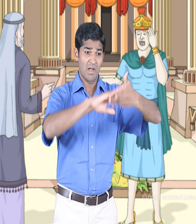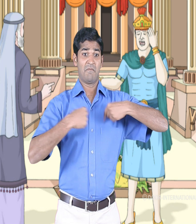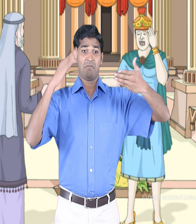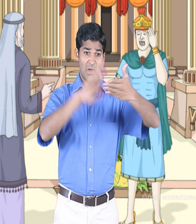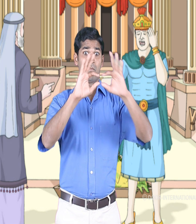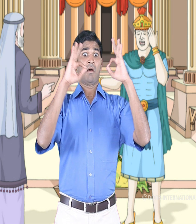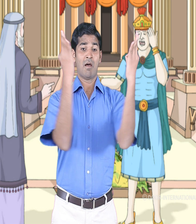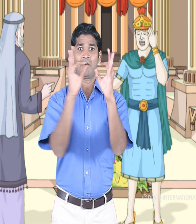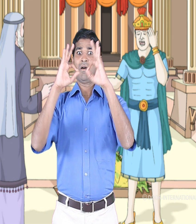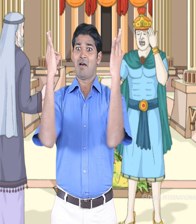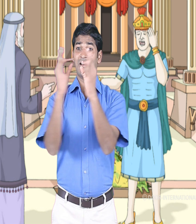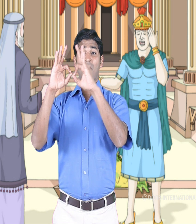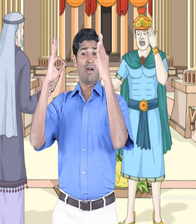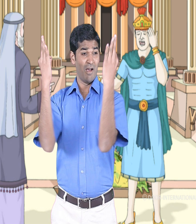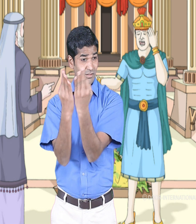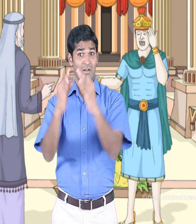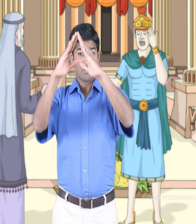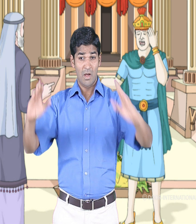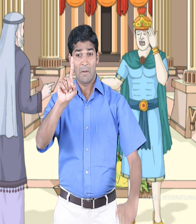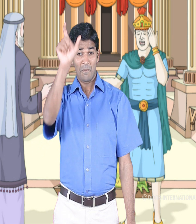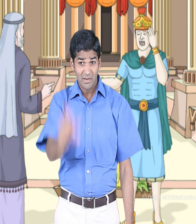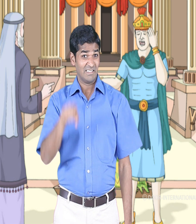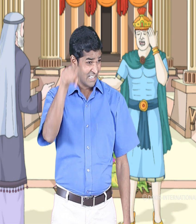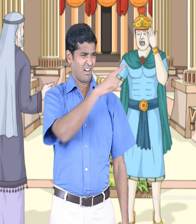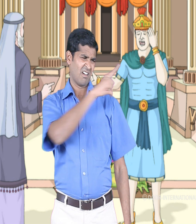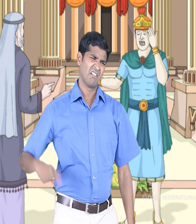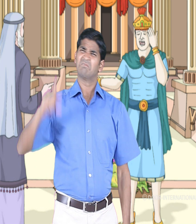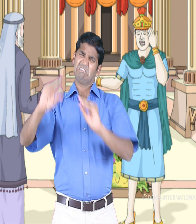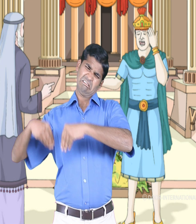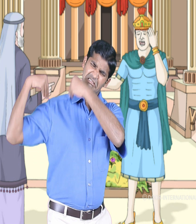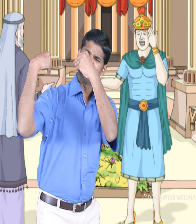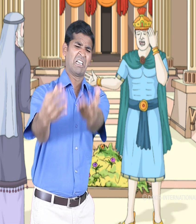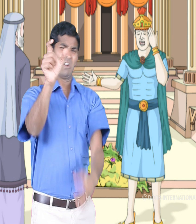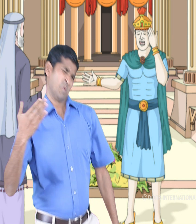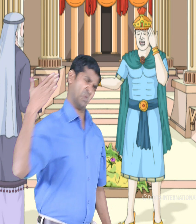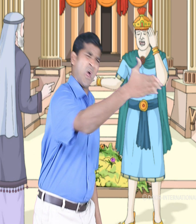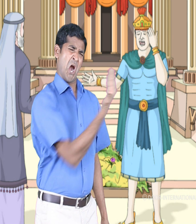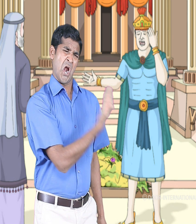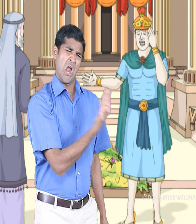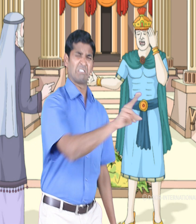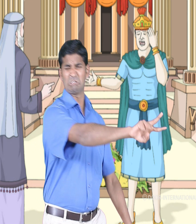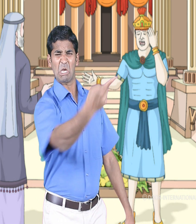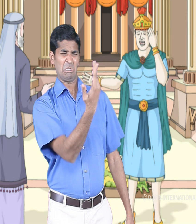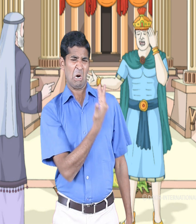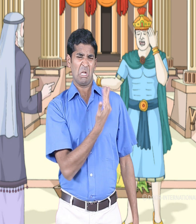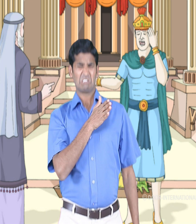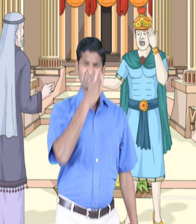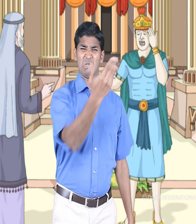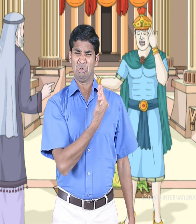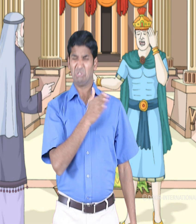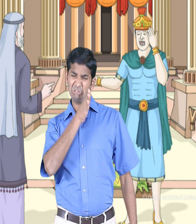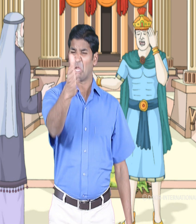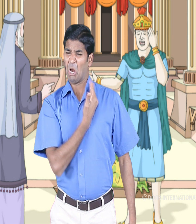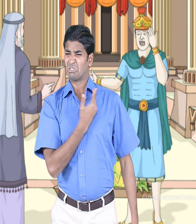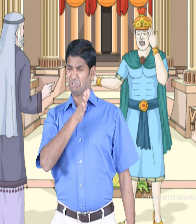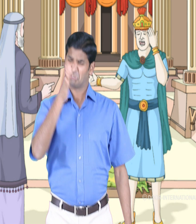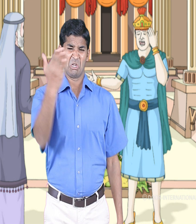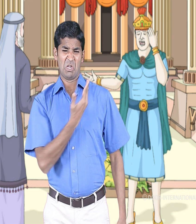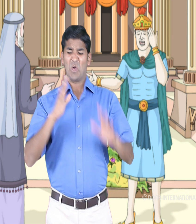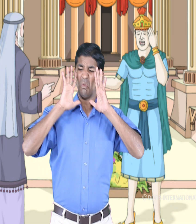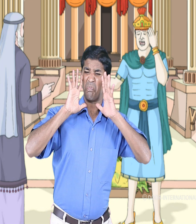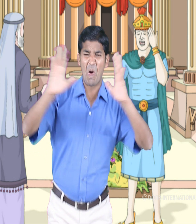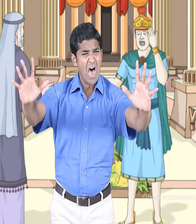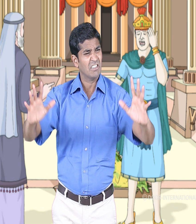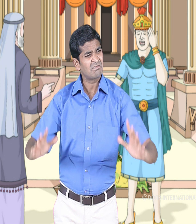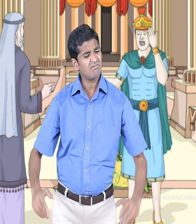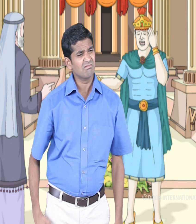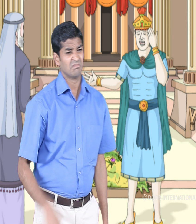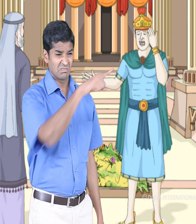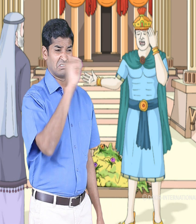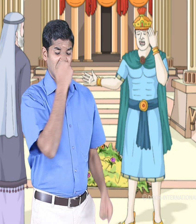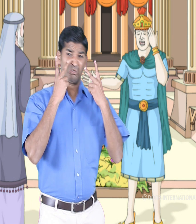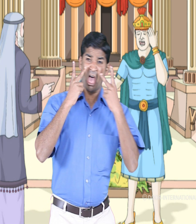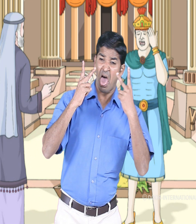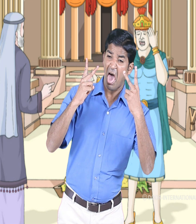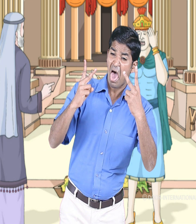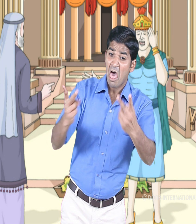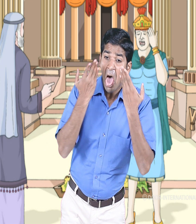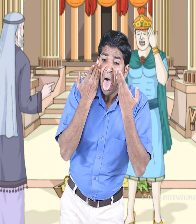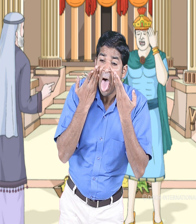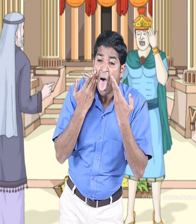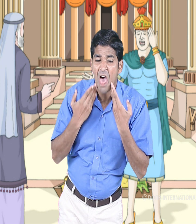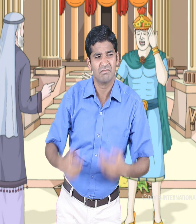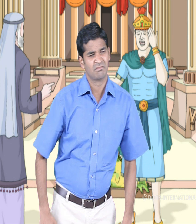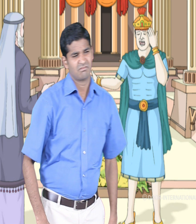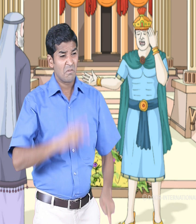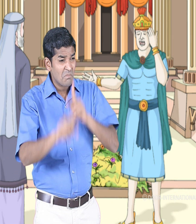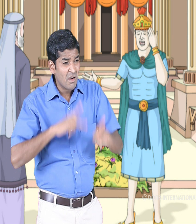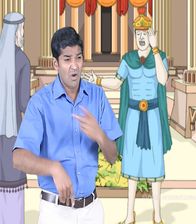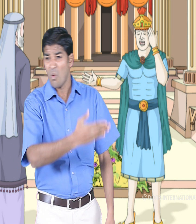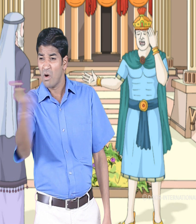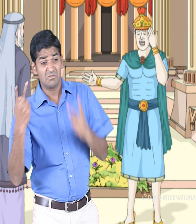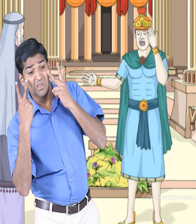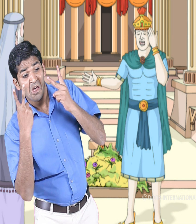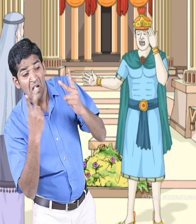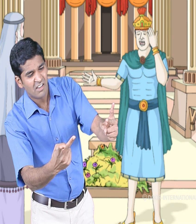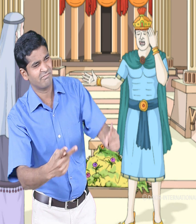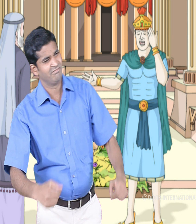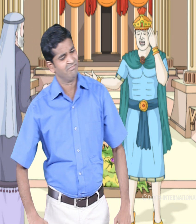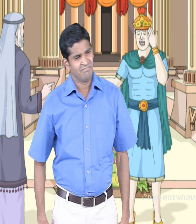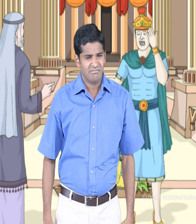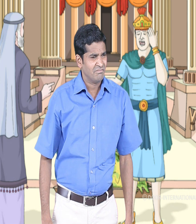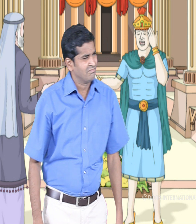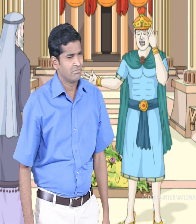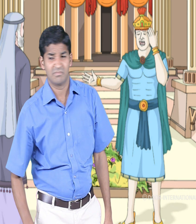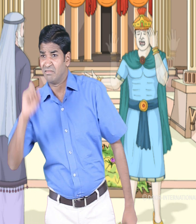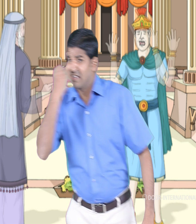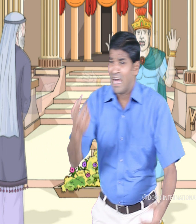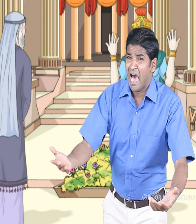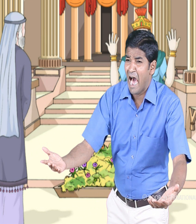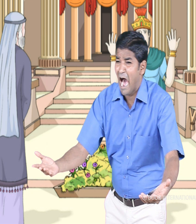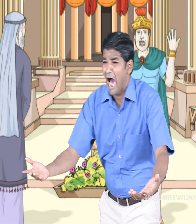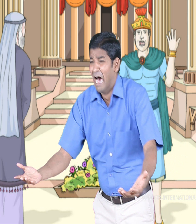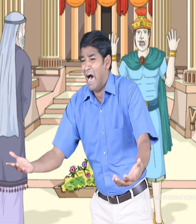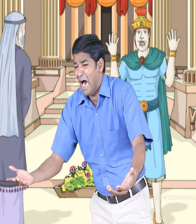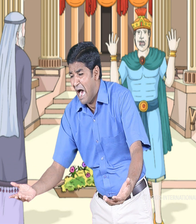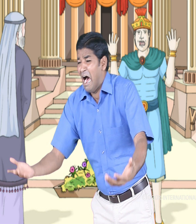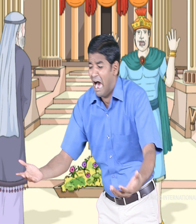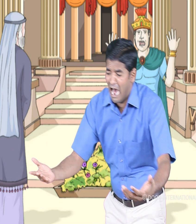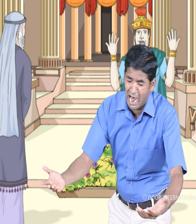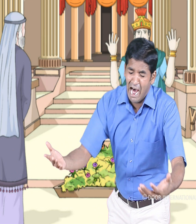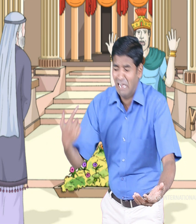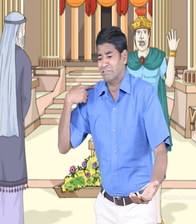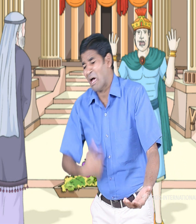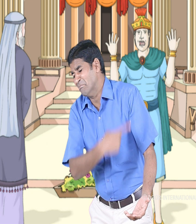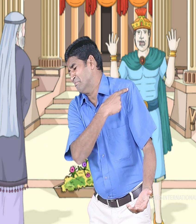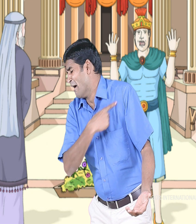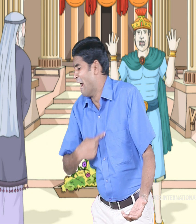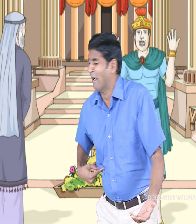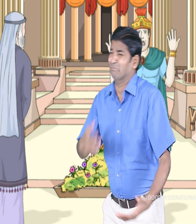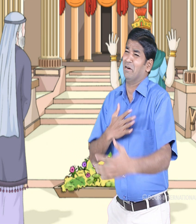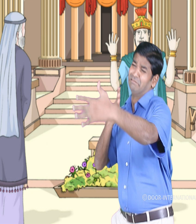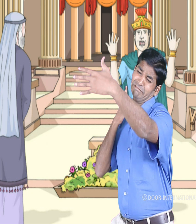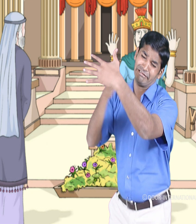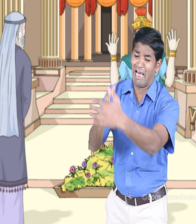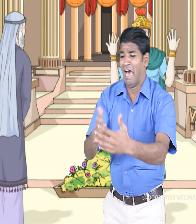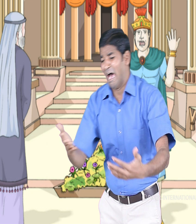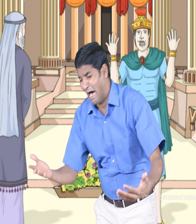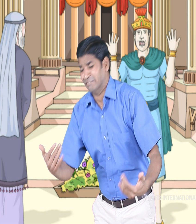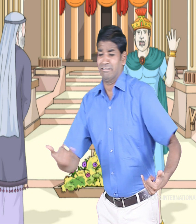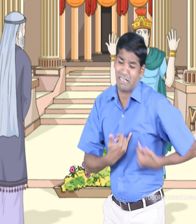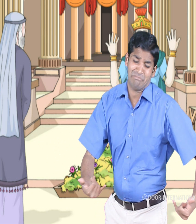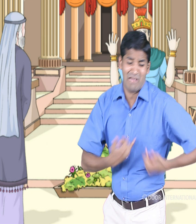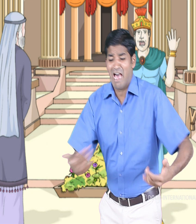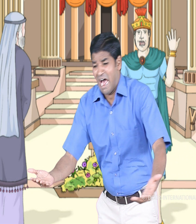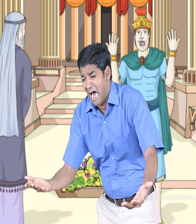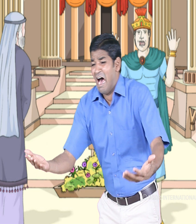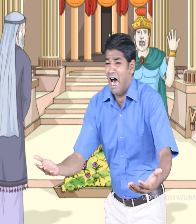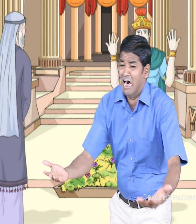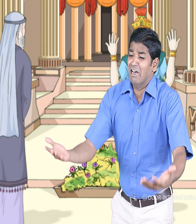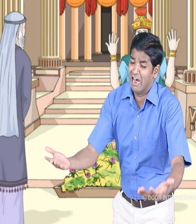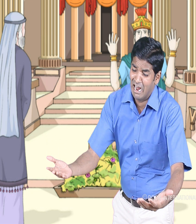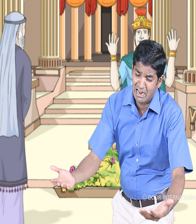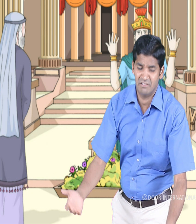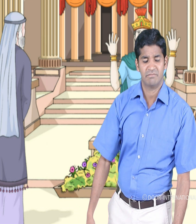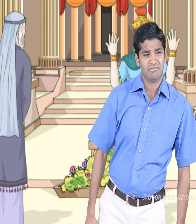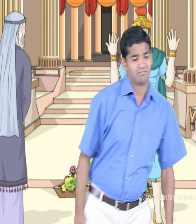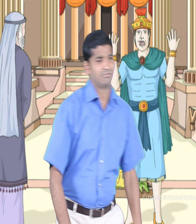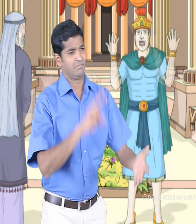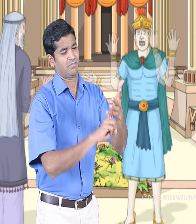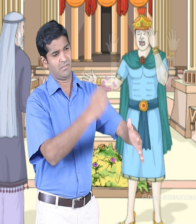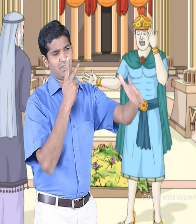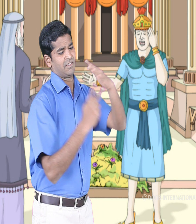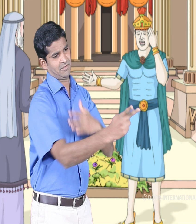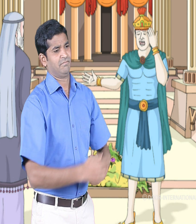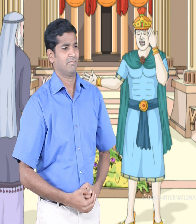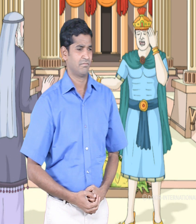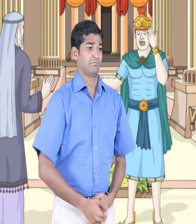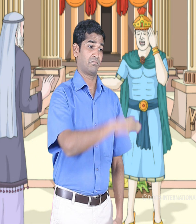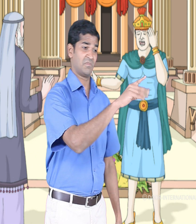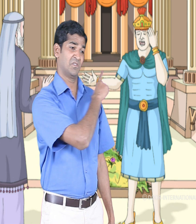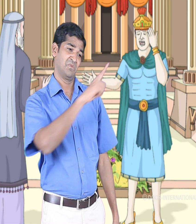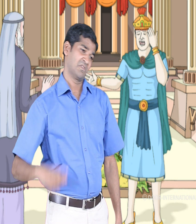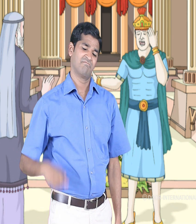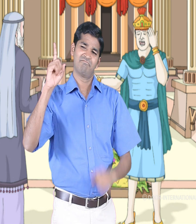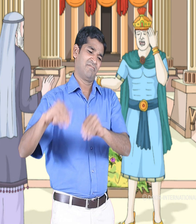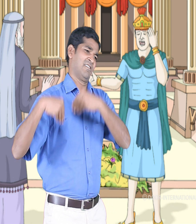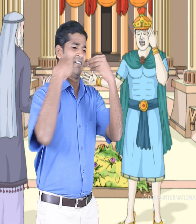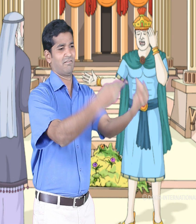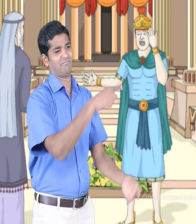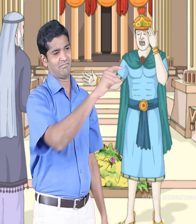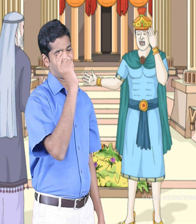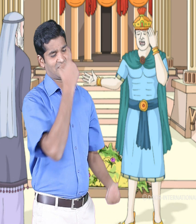You have acted in secret, but I will do this thing in broad daylight before all Israel.’” Then David said to Nathan, “I have sinned against the LORD.” “The LORD has taken away your sin,” Nathan replied.